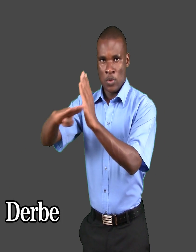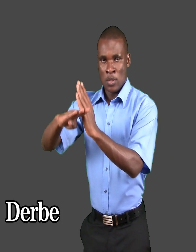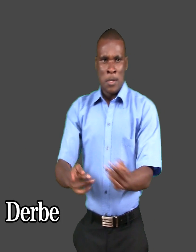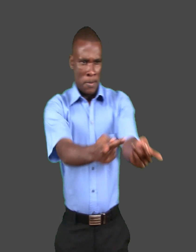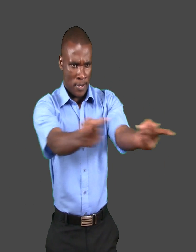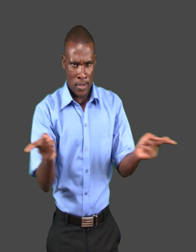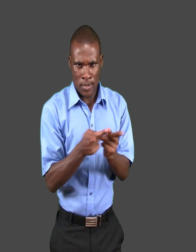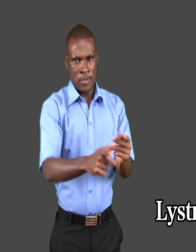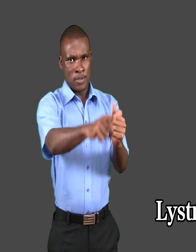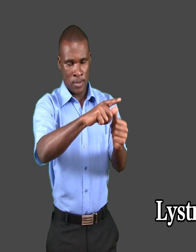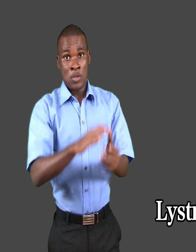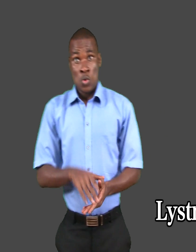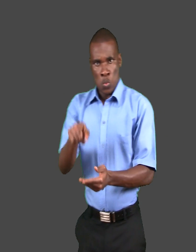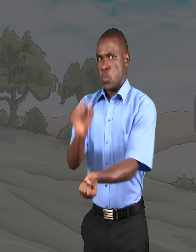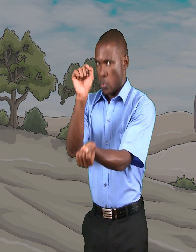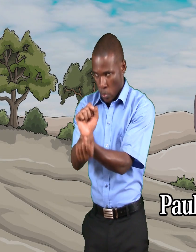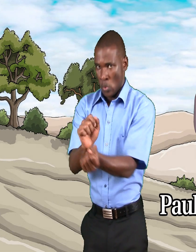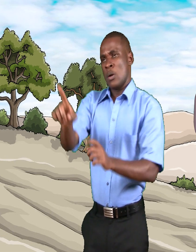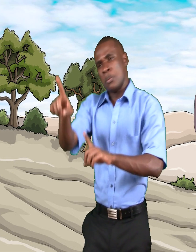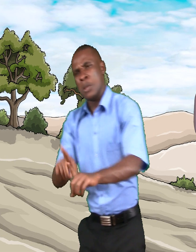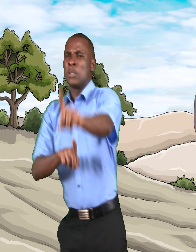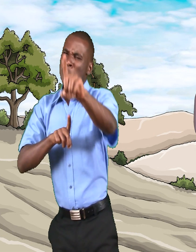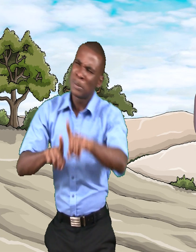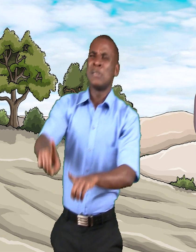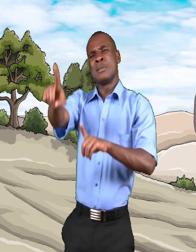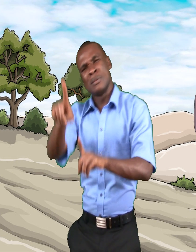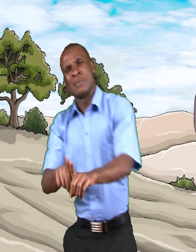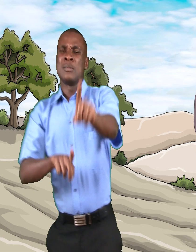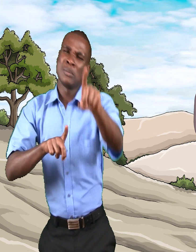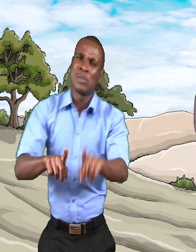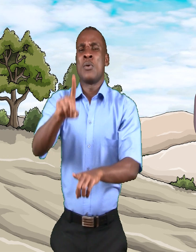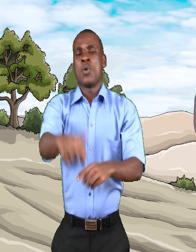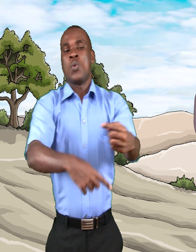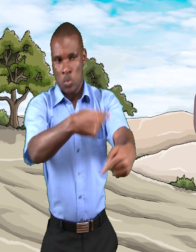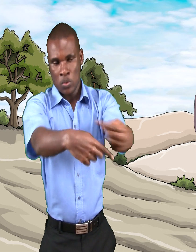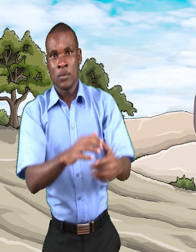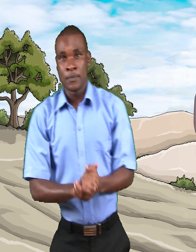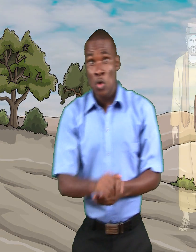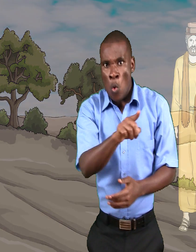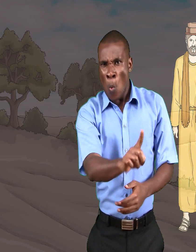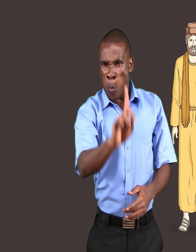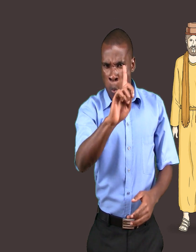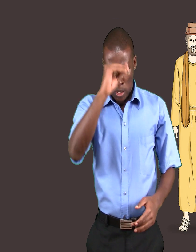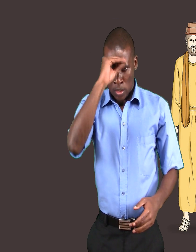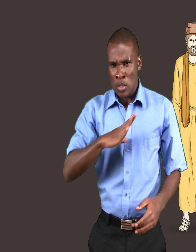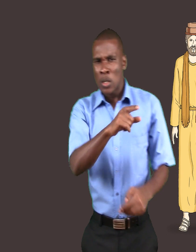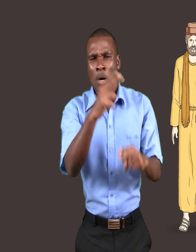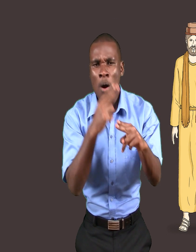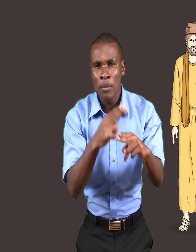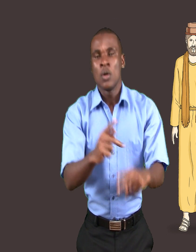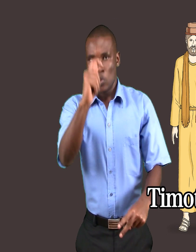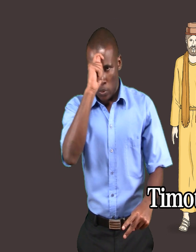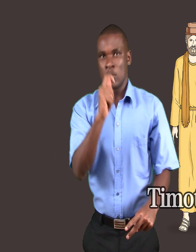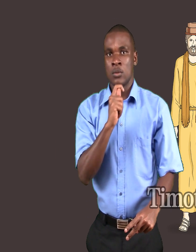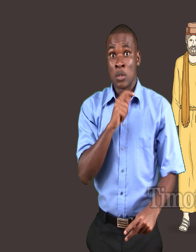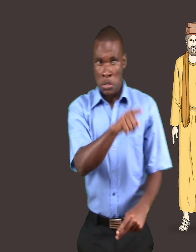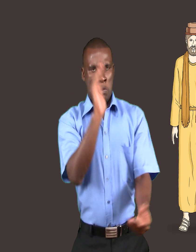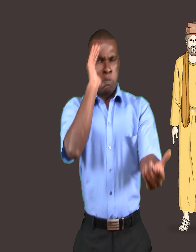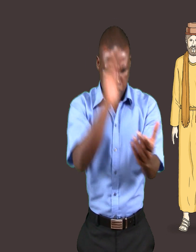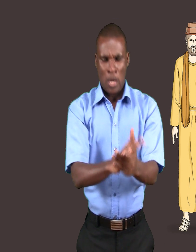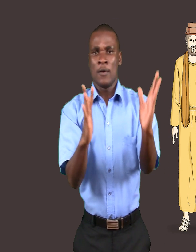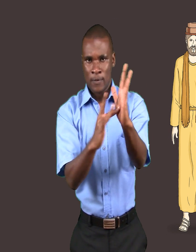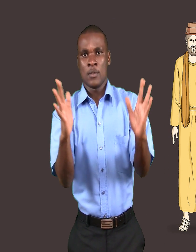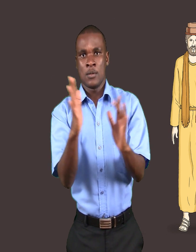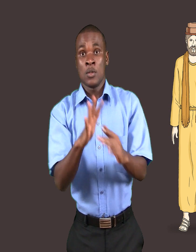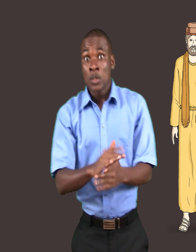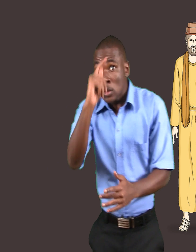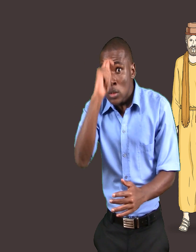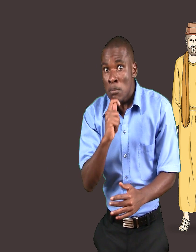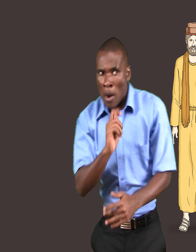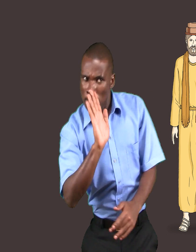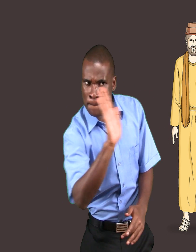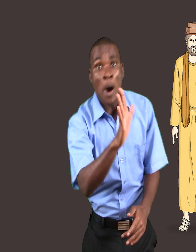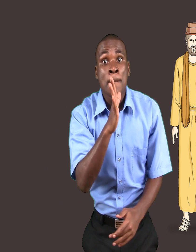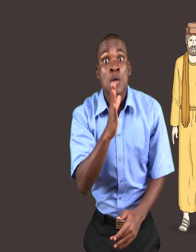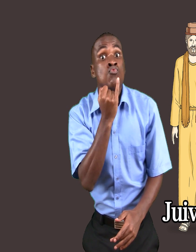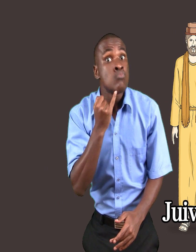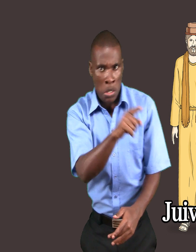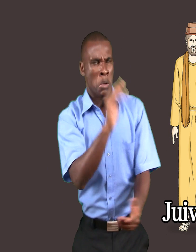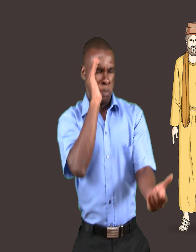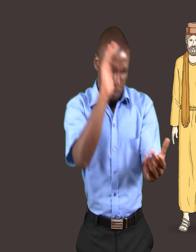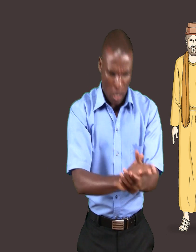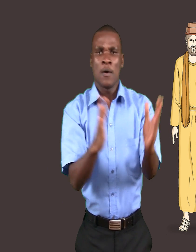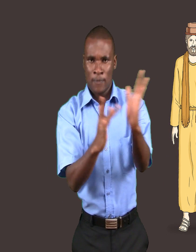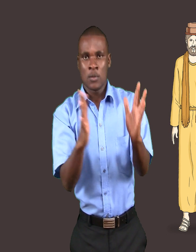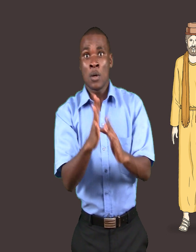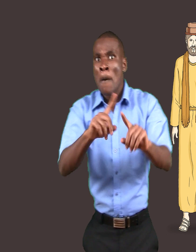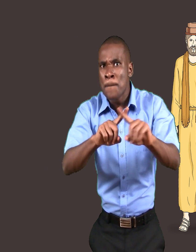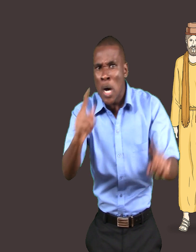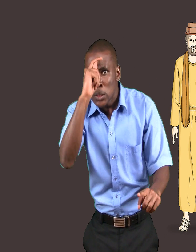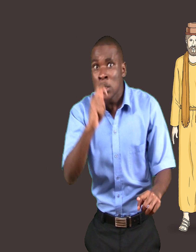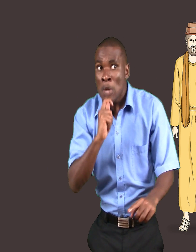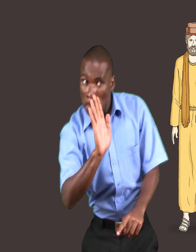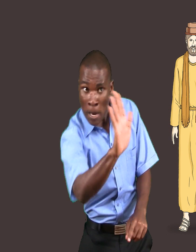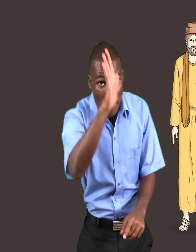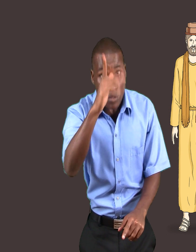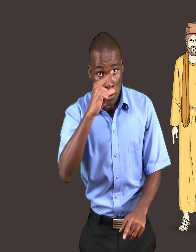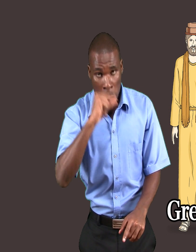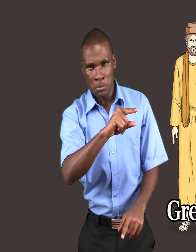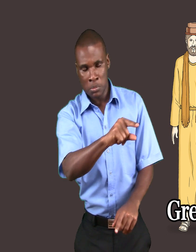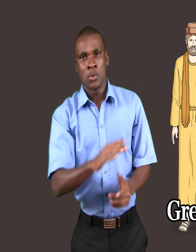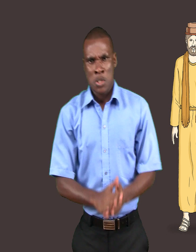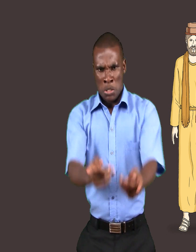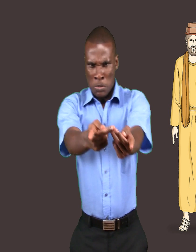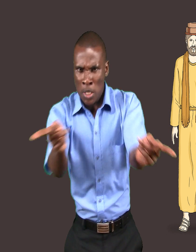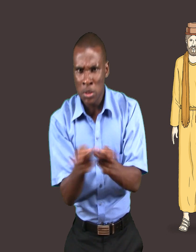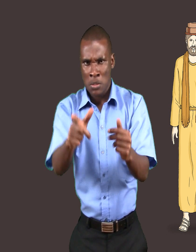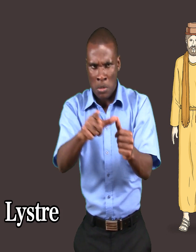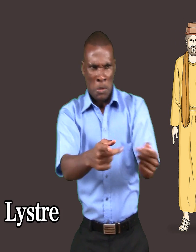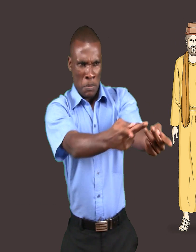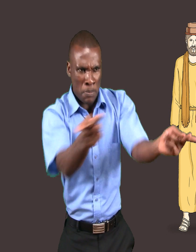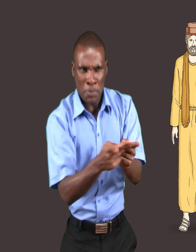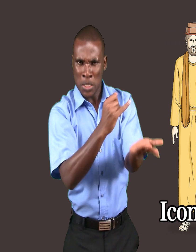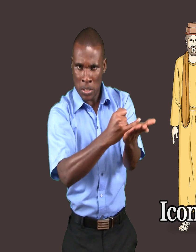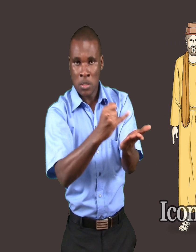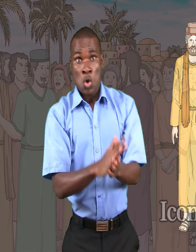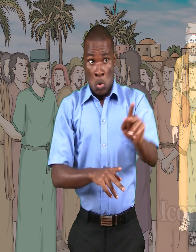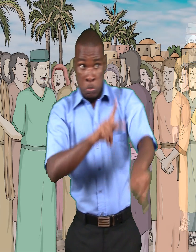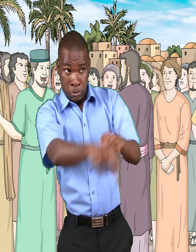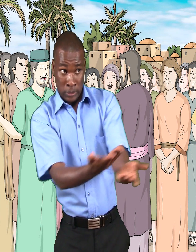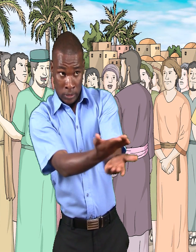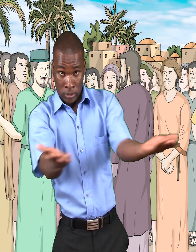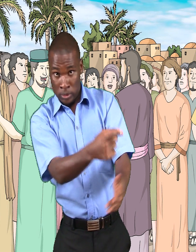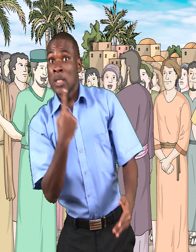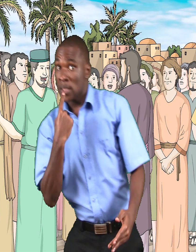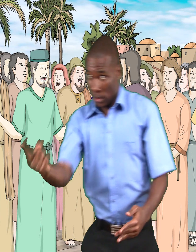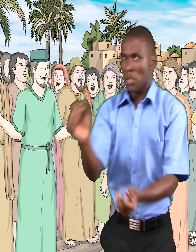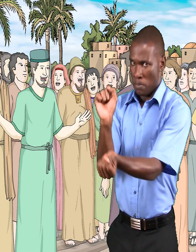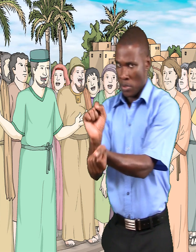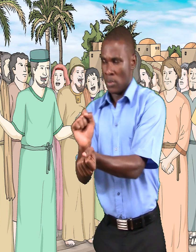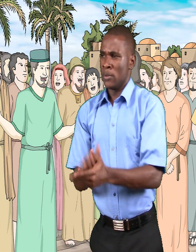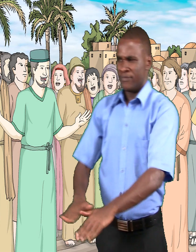Paul came to Derbe and then to Lystra, where he found a disciple named Timothy, the son of a believing Jewish woman and a Greek father.